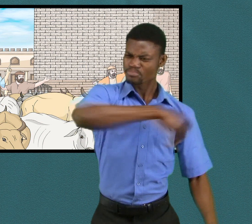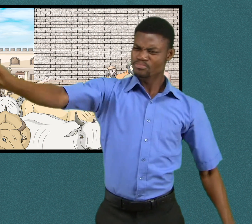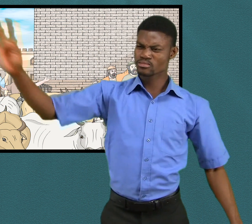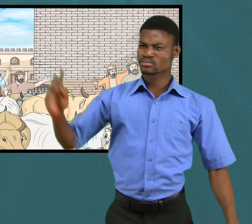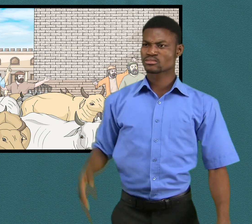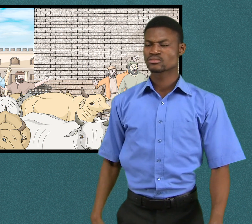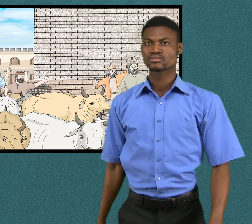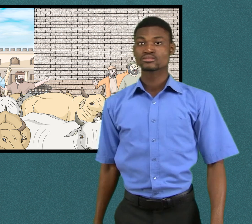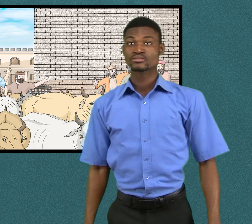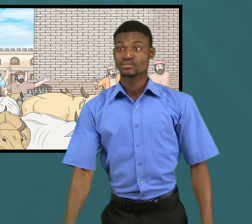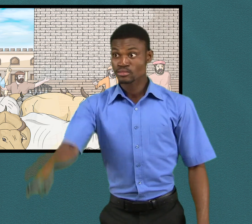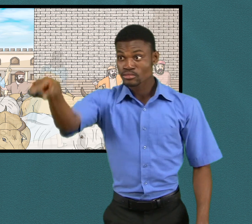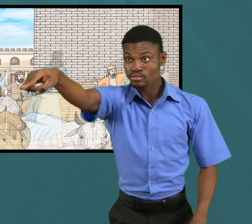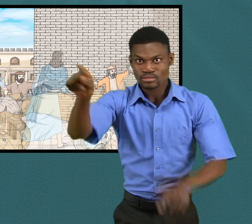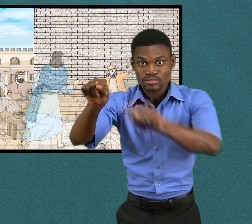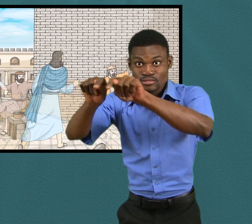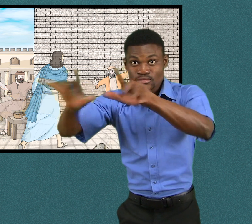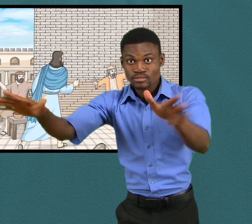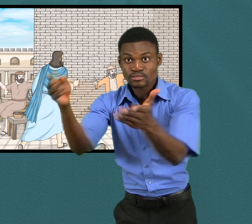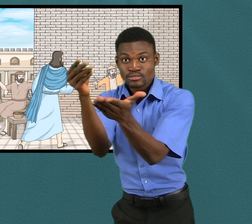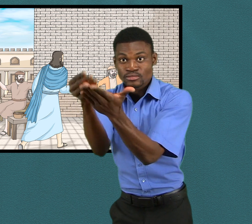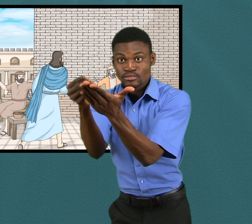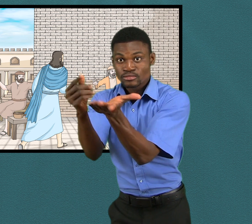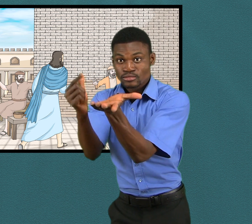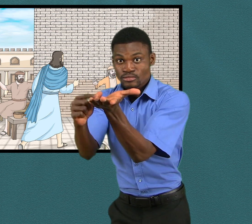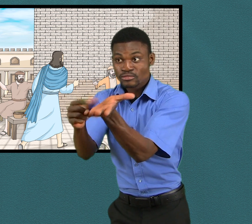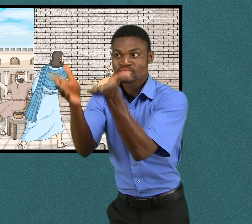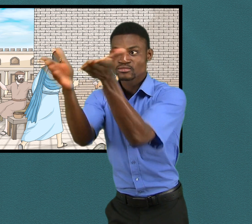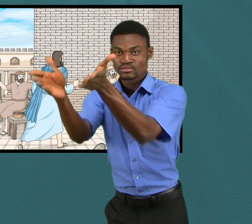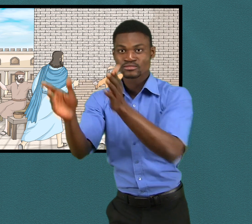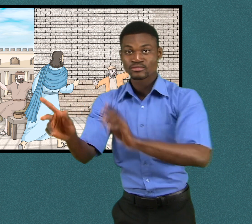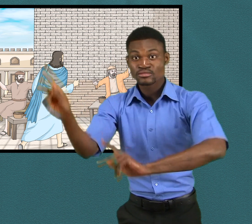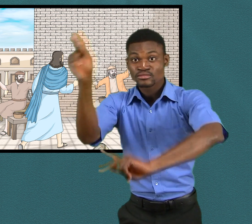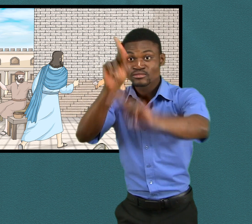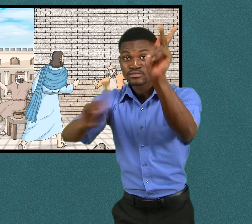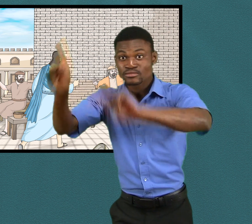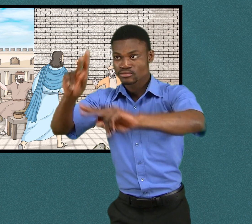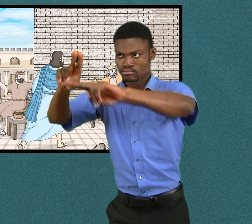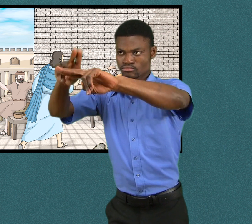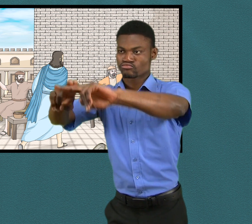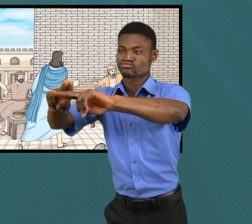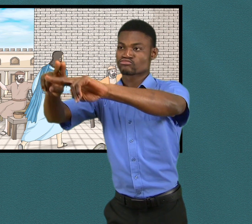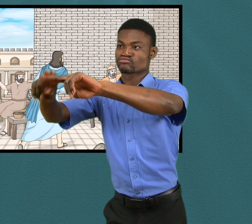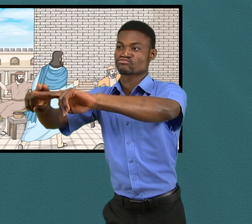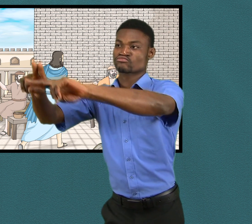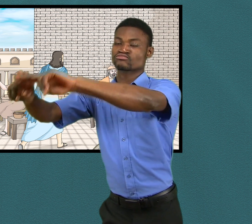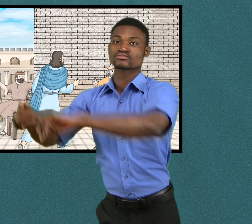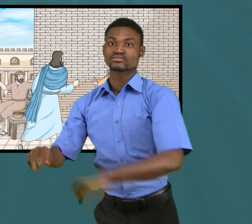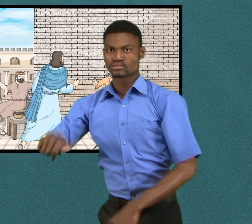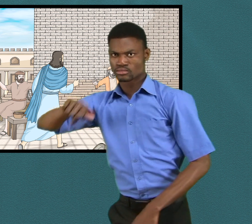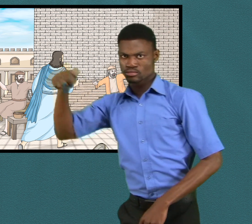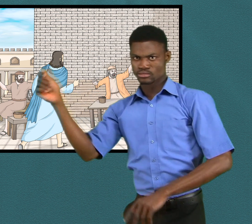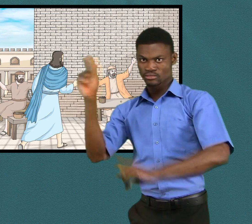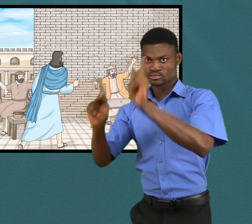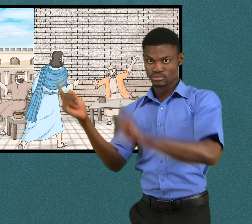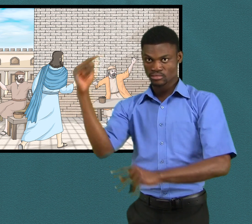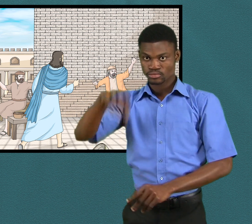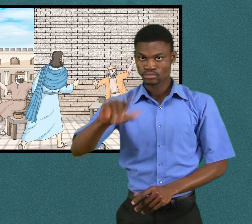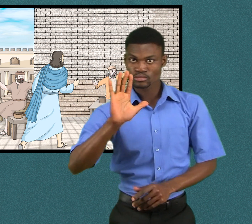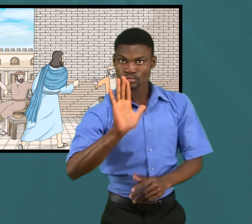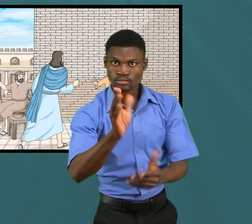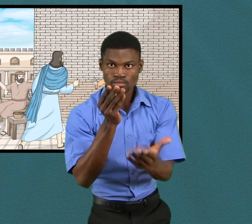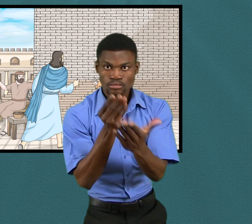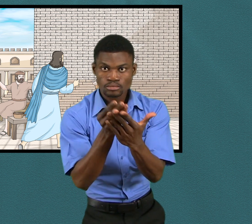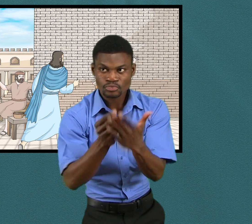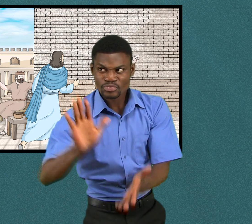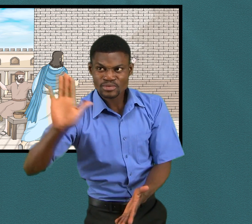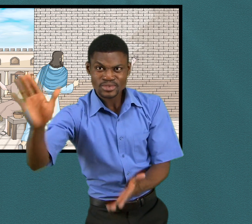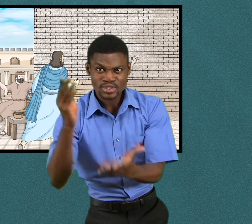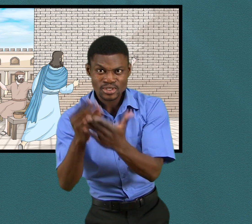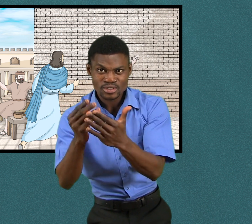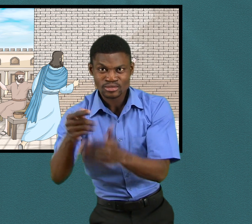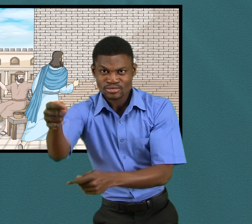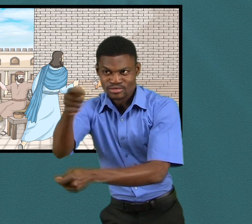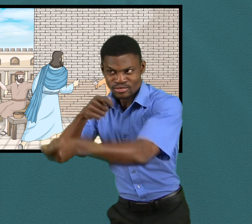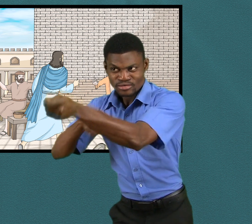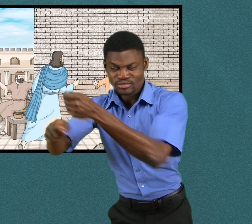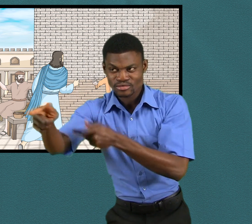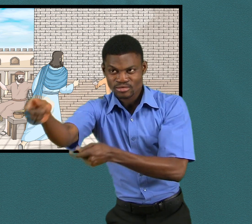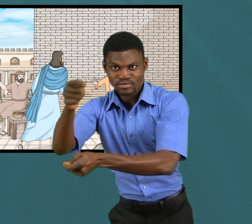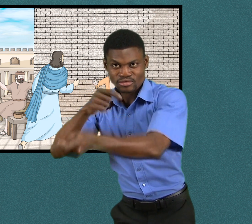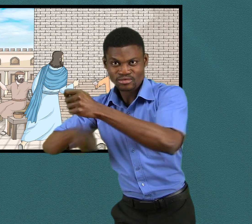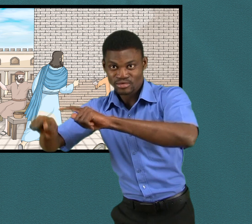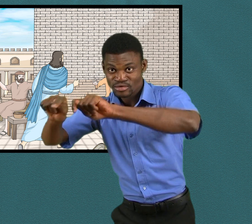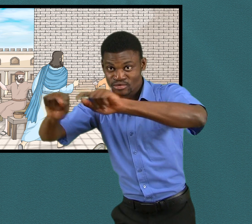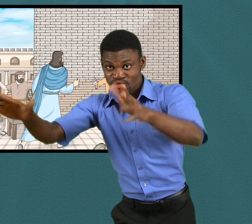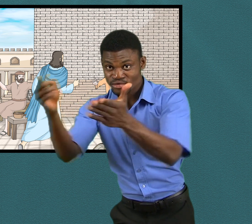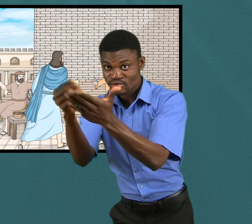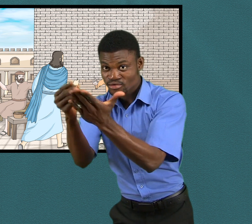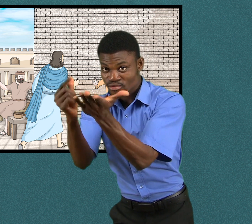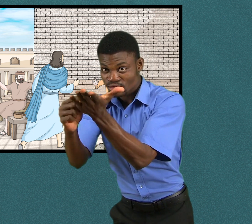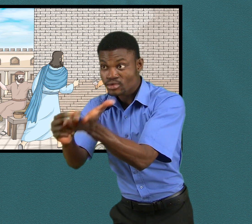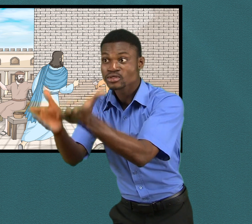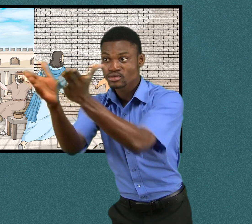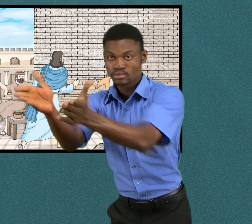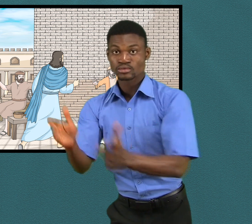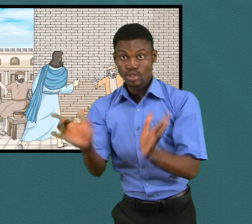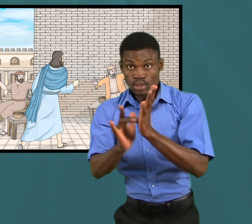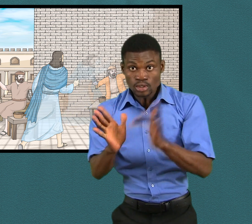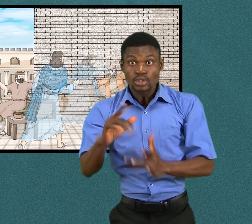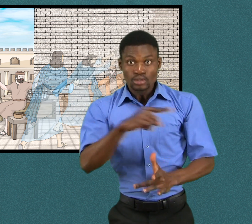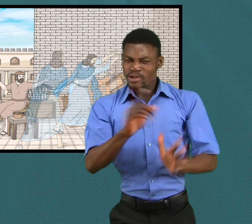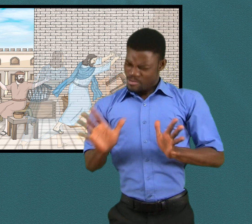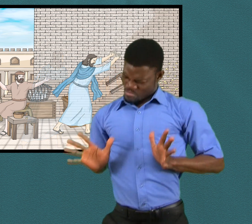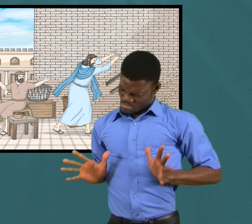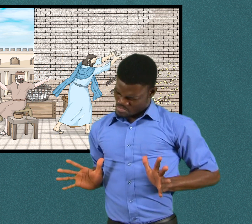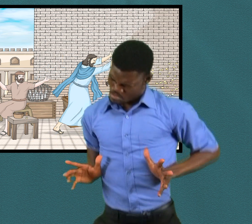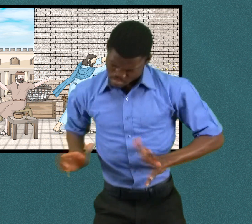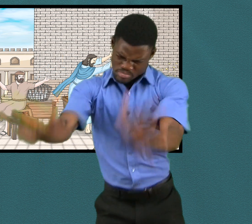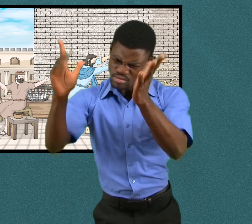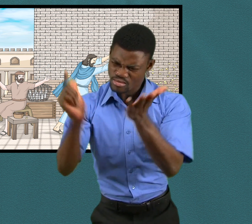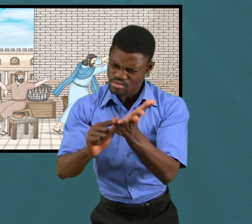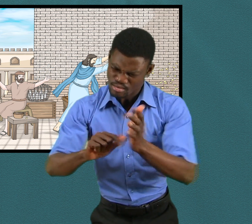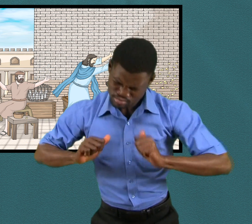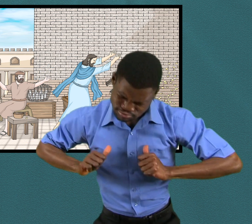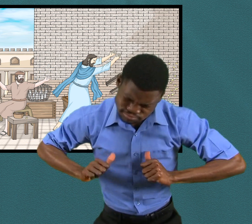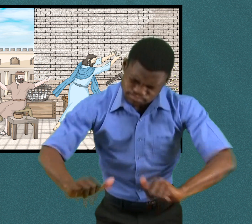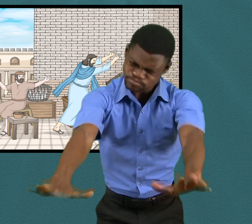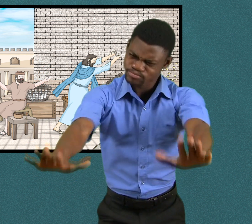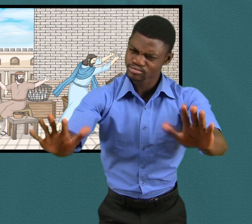He poured out the coins of the money changers and overturned their tables.